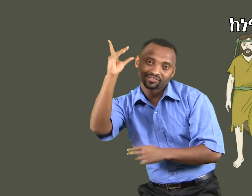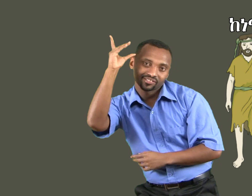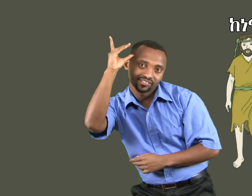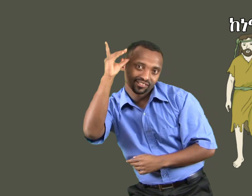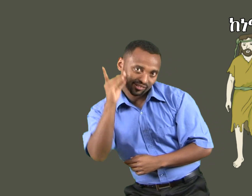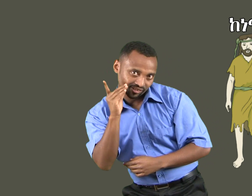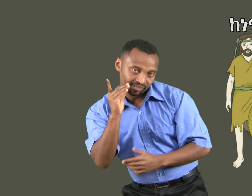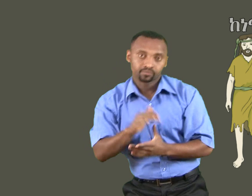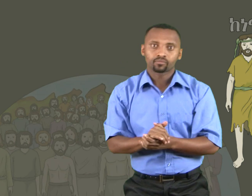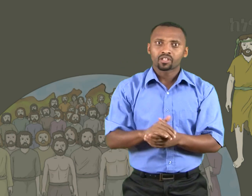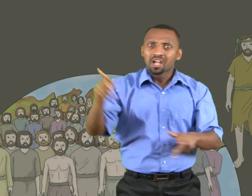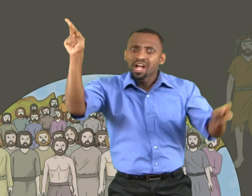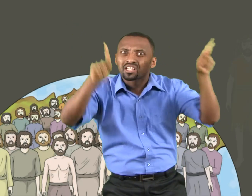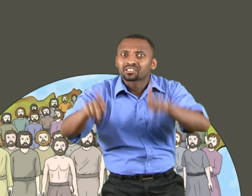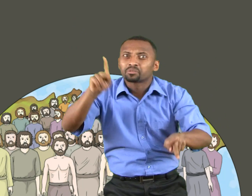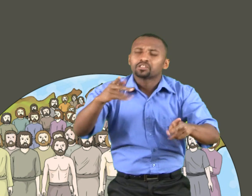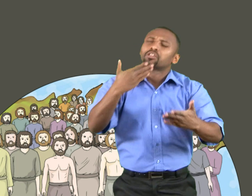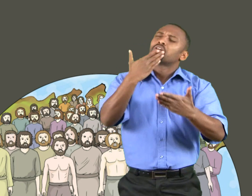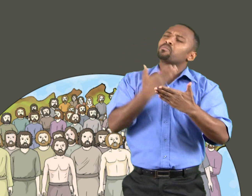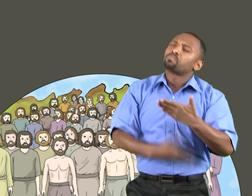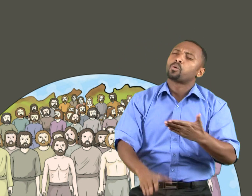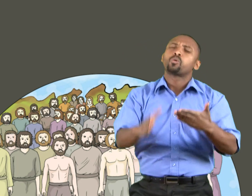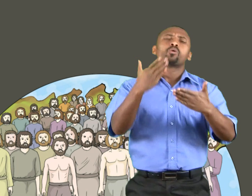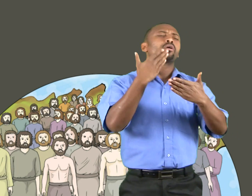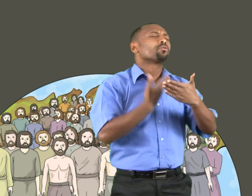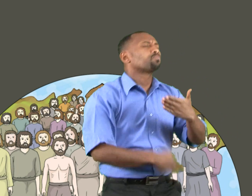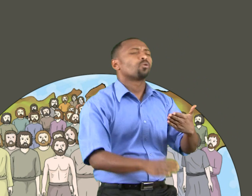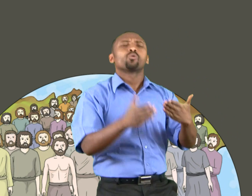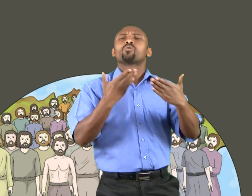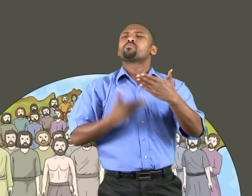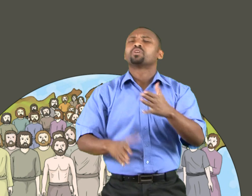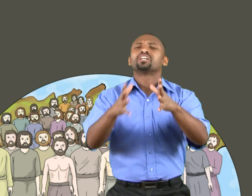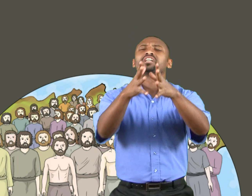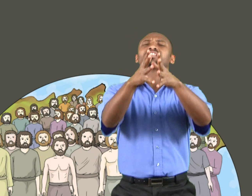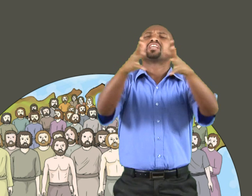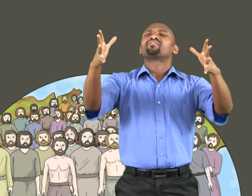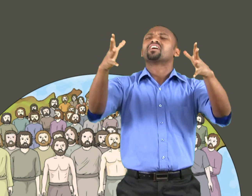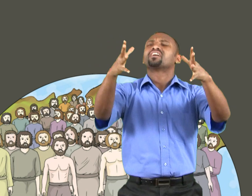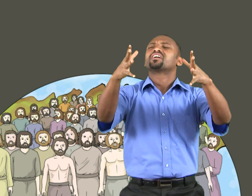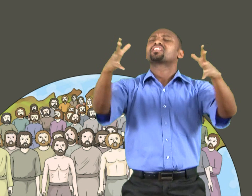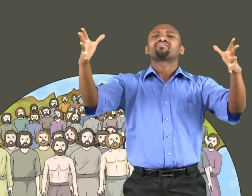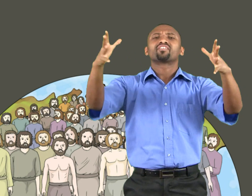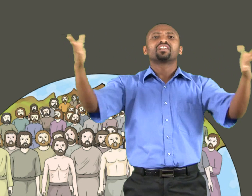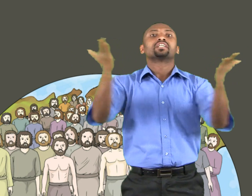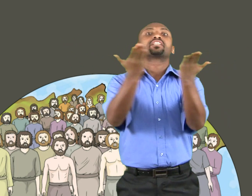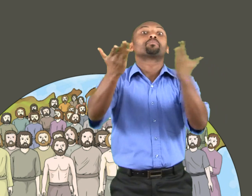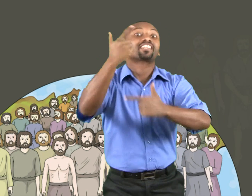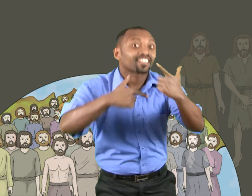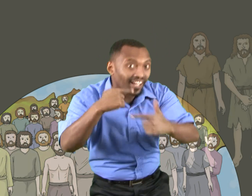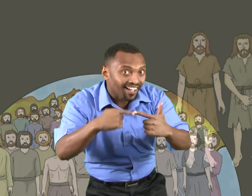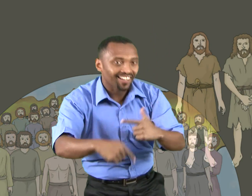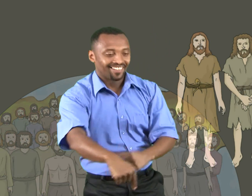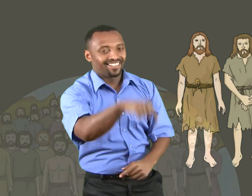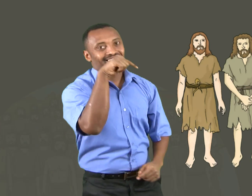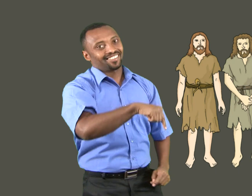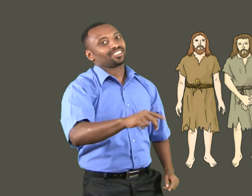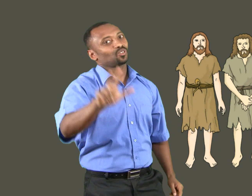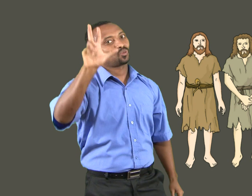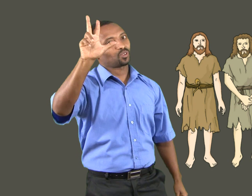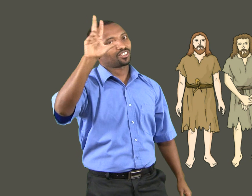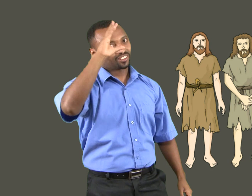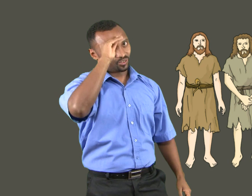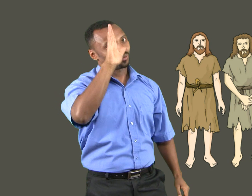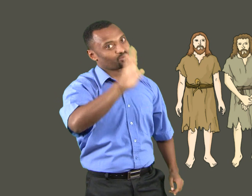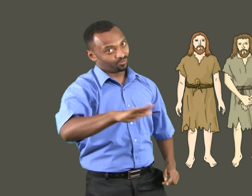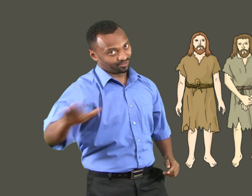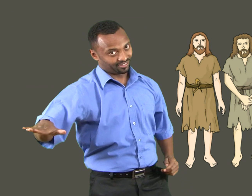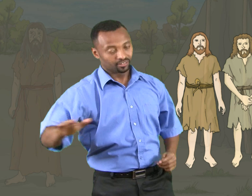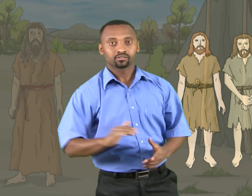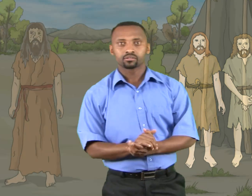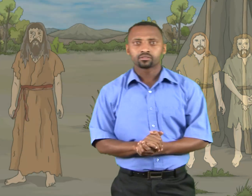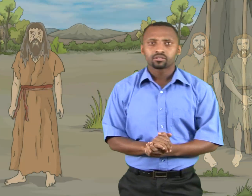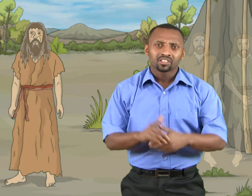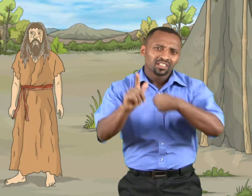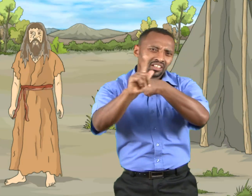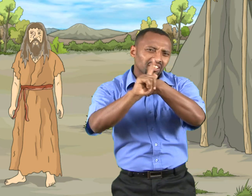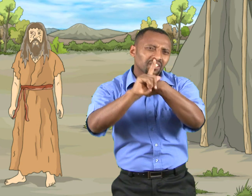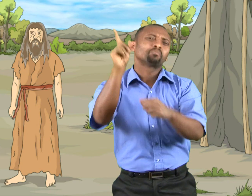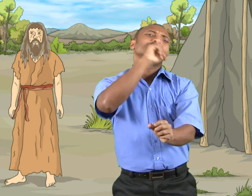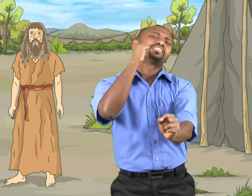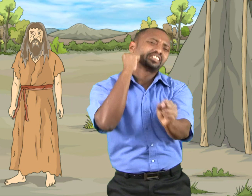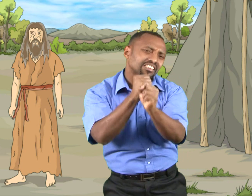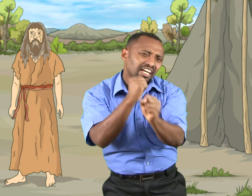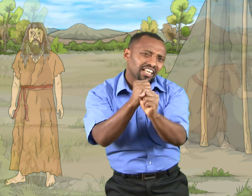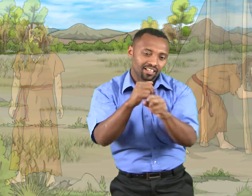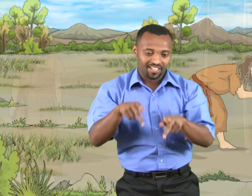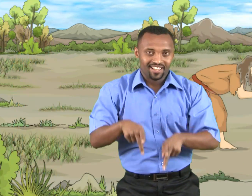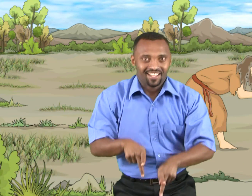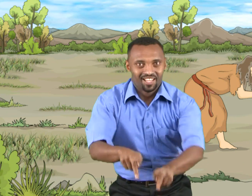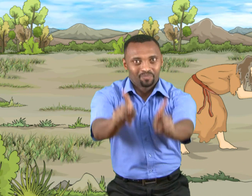These three were the sons of Noah, and from them the whole earth was populated.